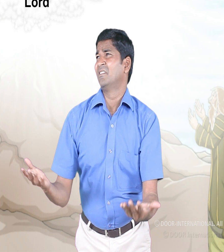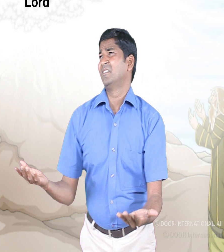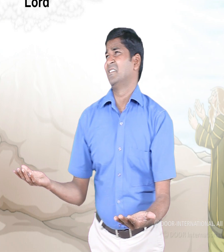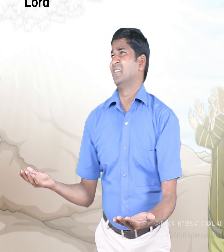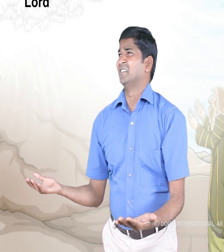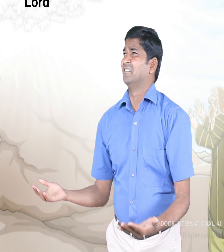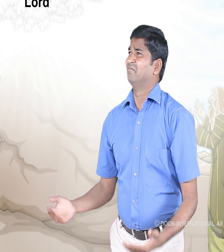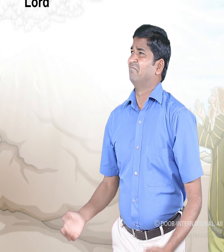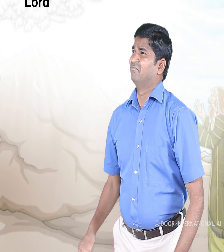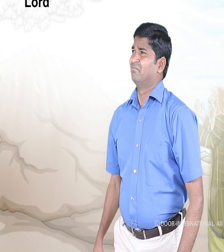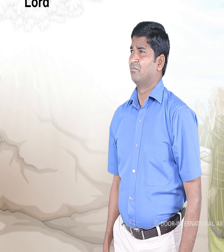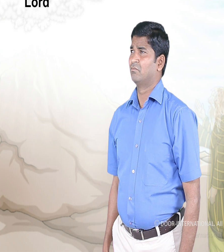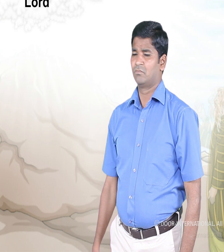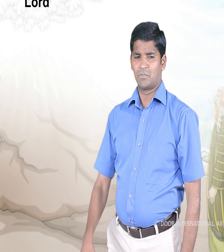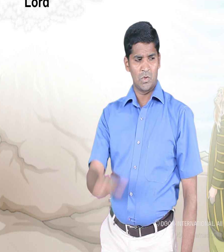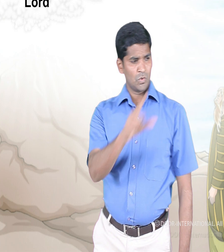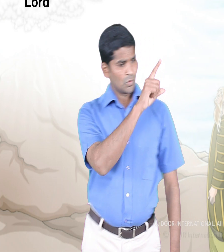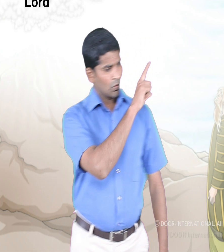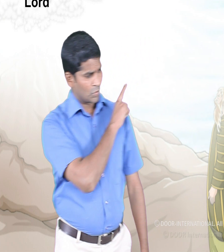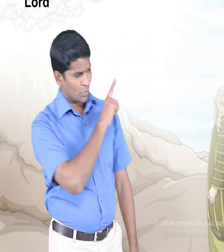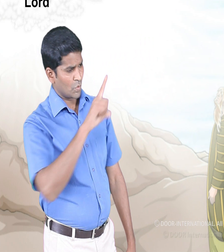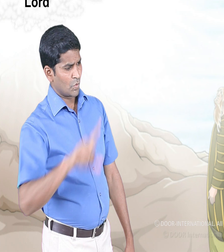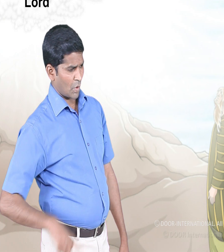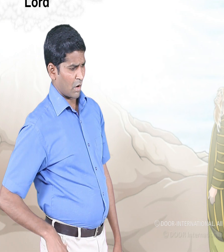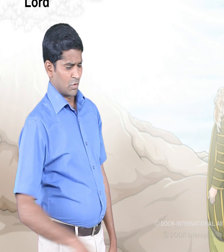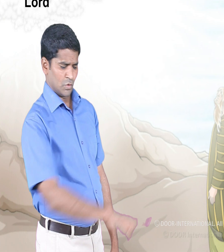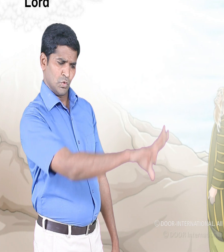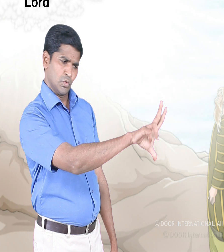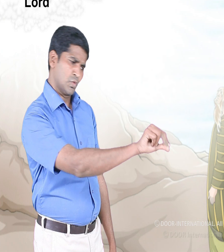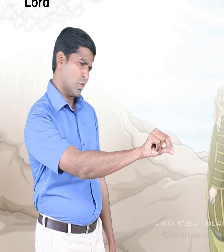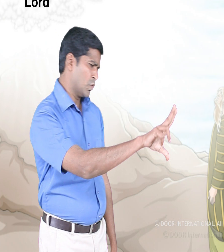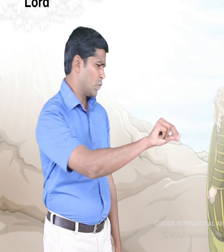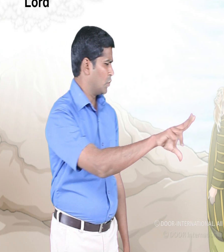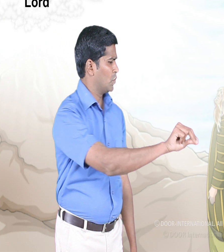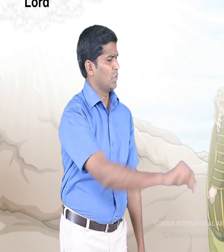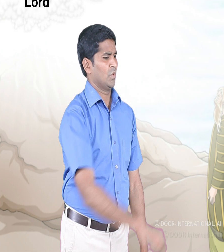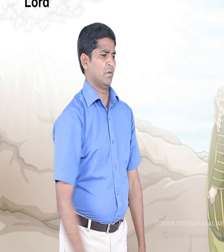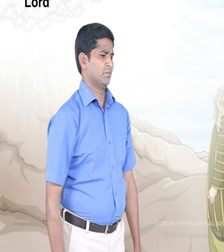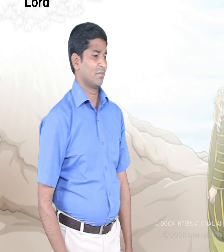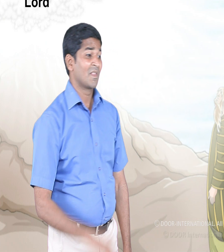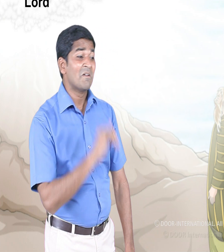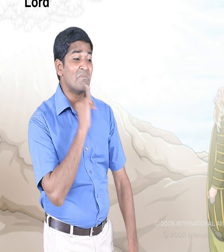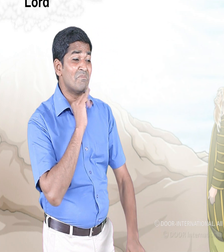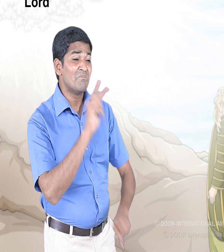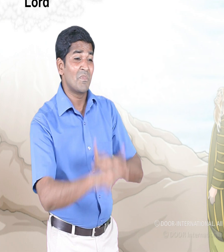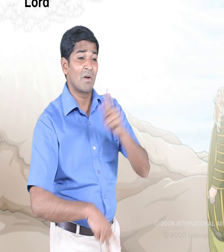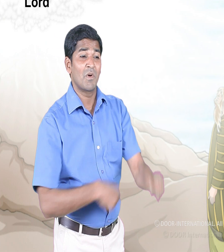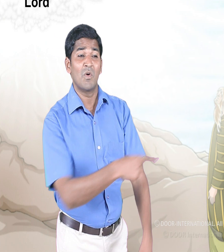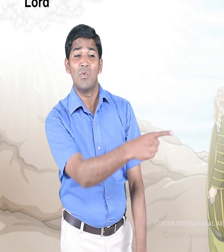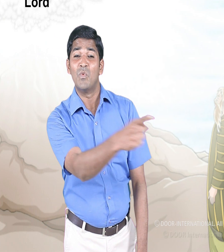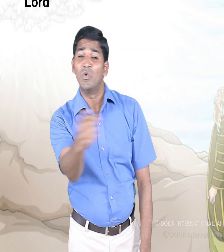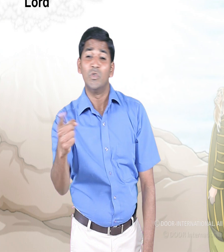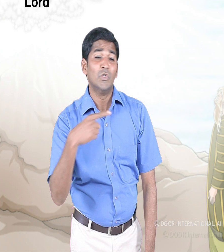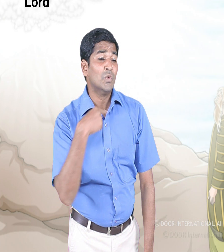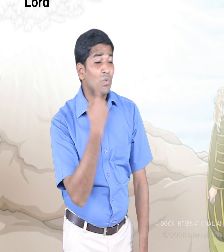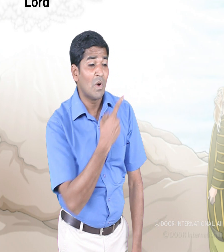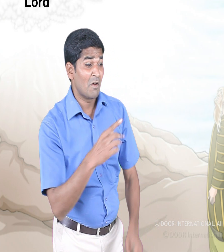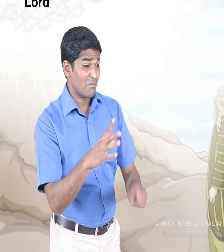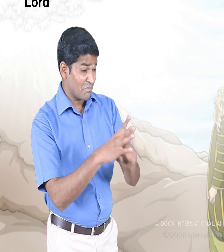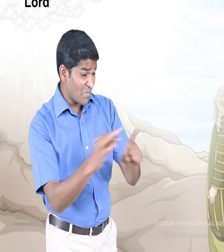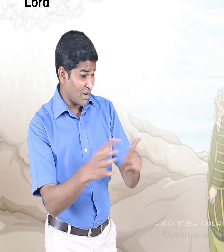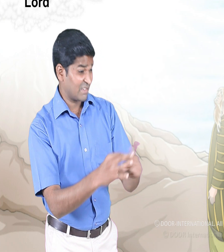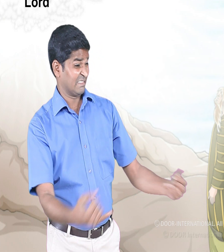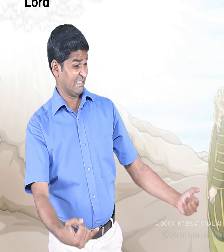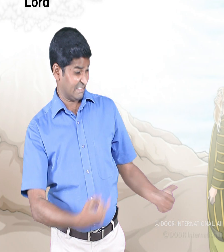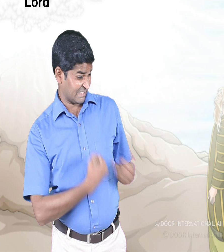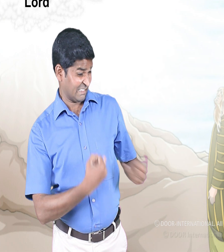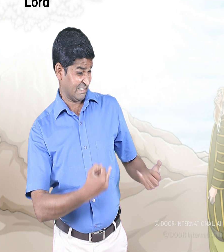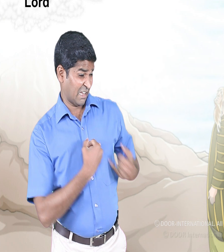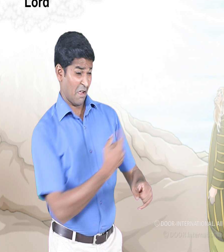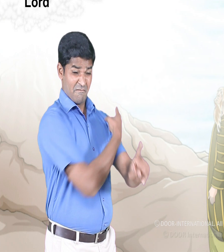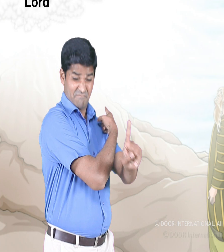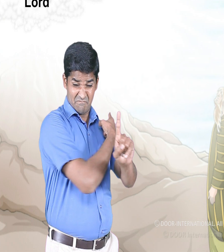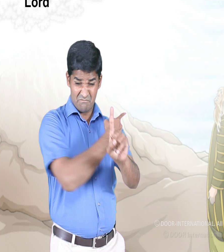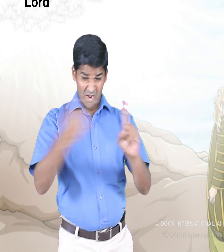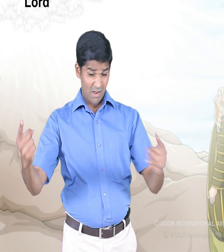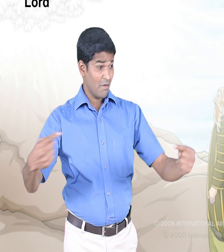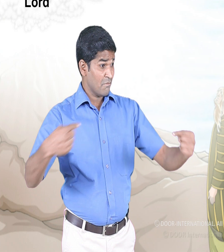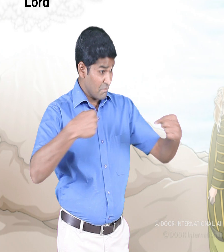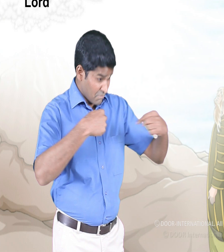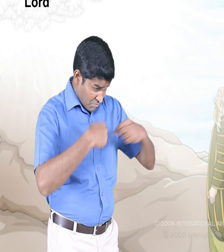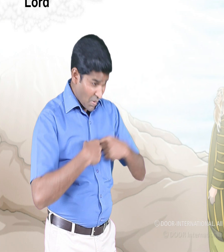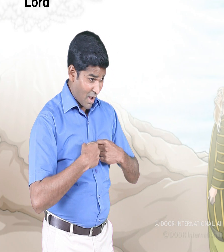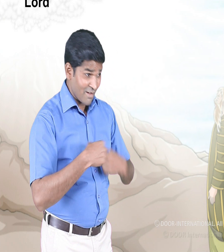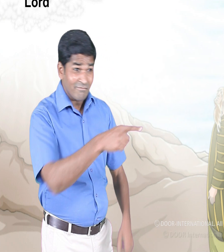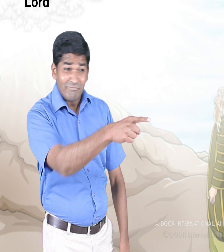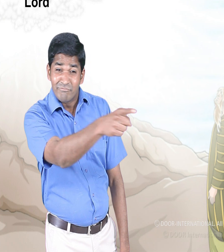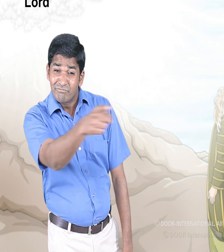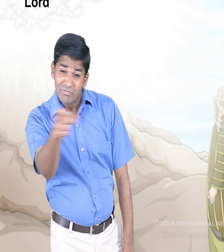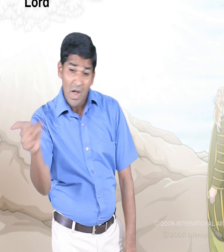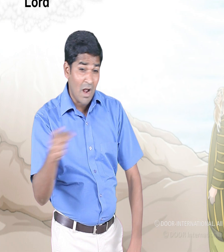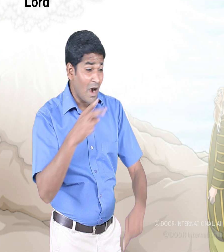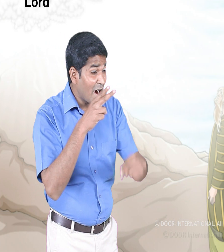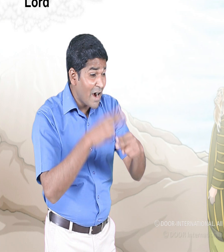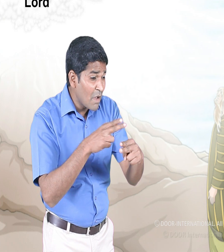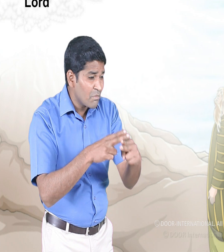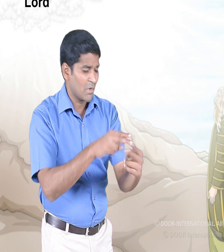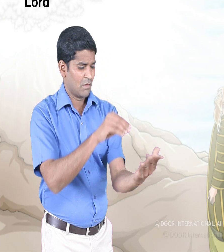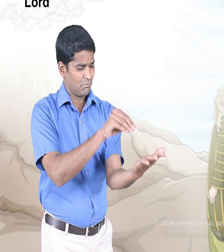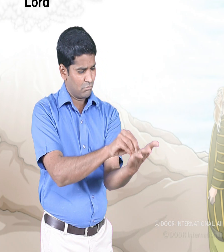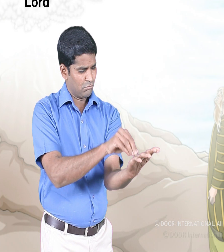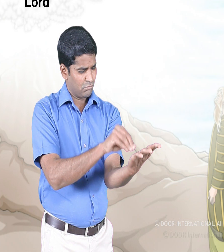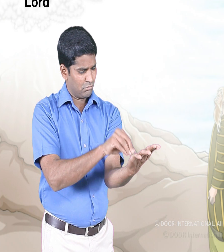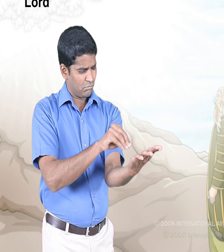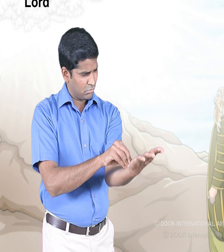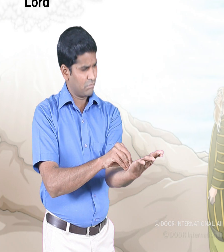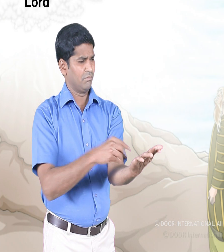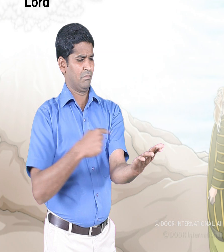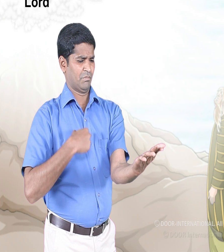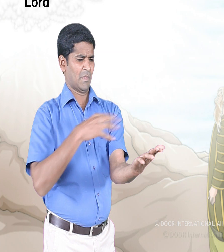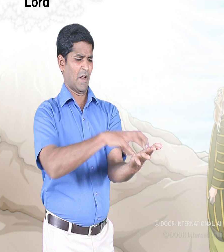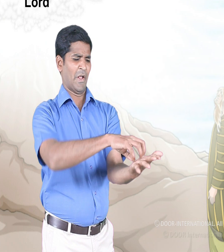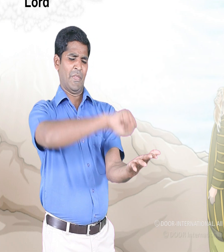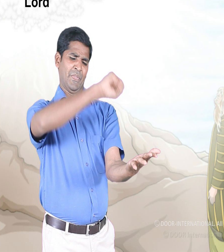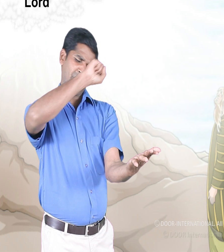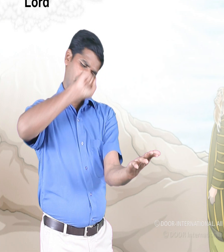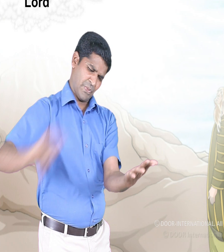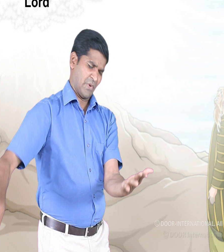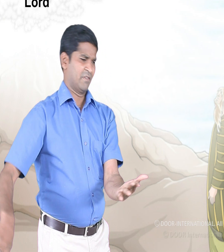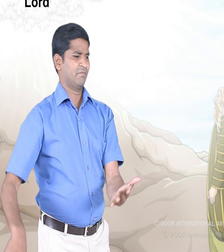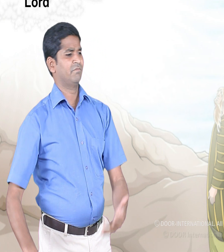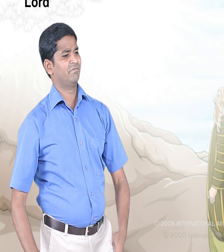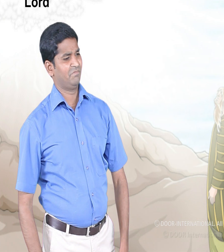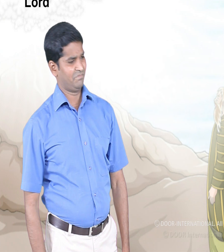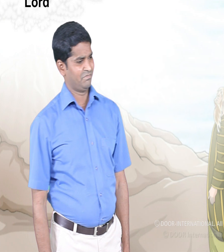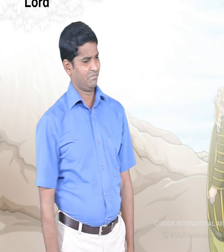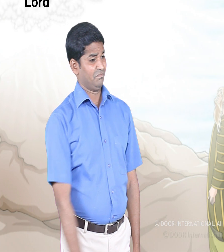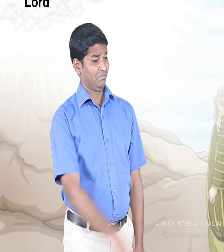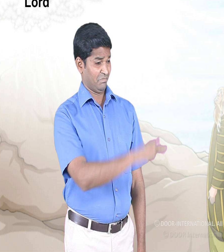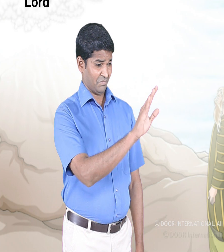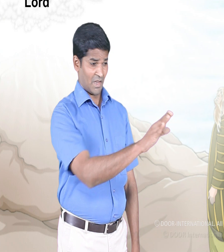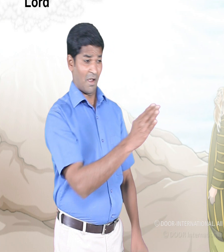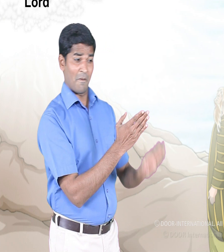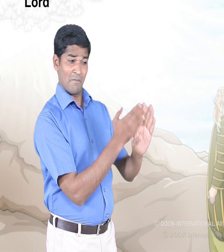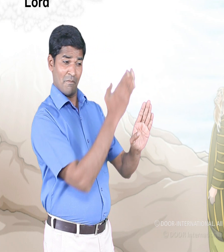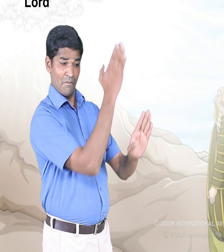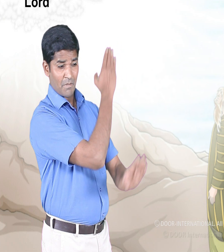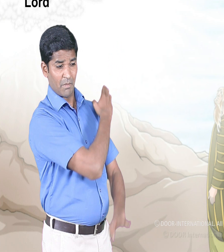The LORD replied to Moses, “Whoever has sinned against Me, I will blot out of My book.